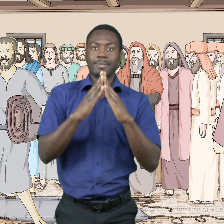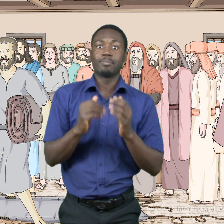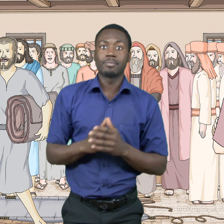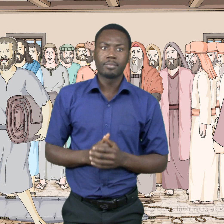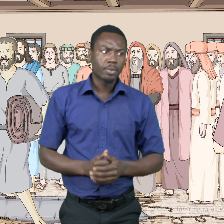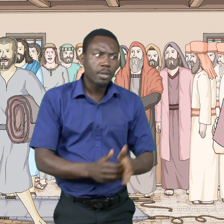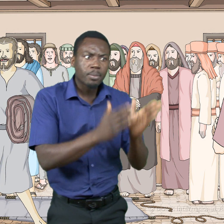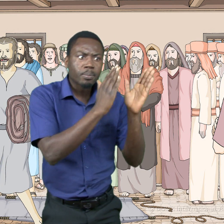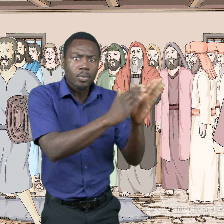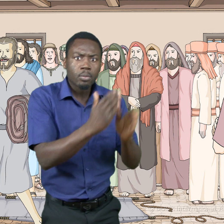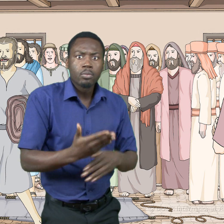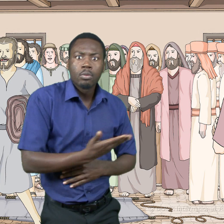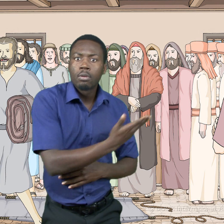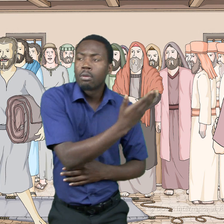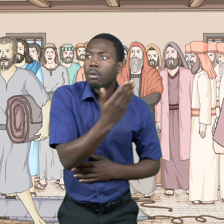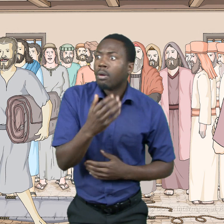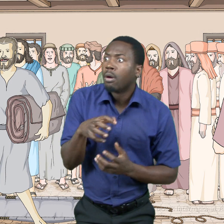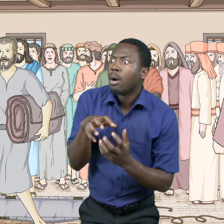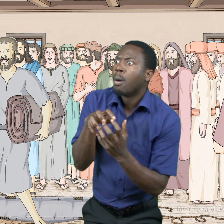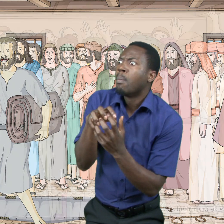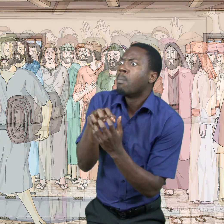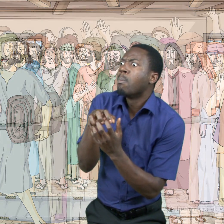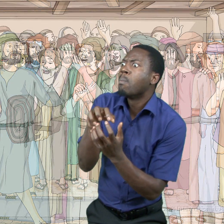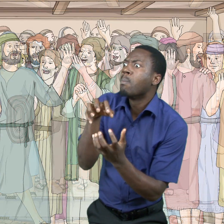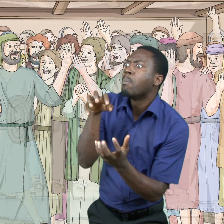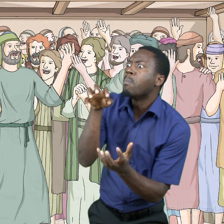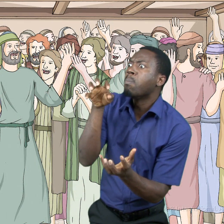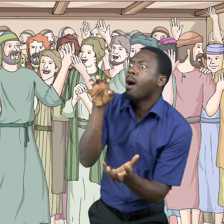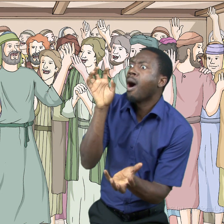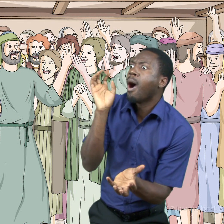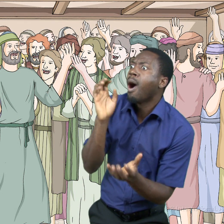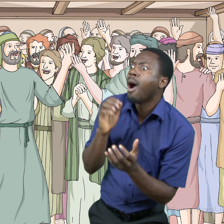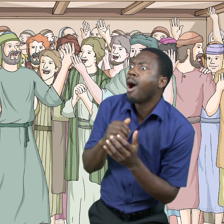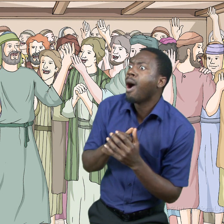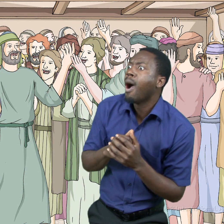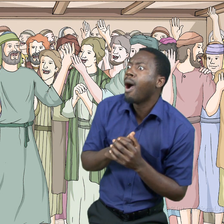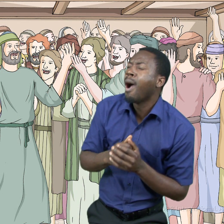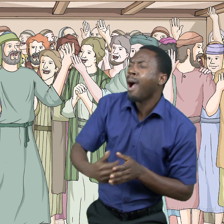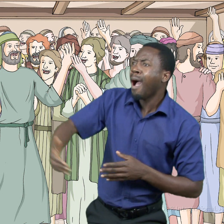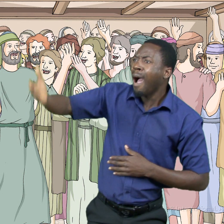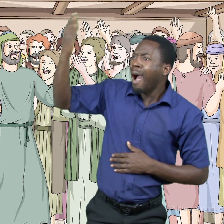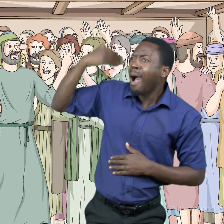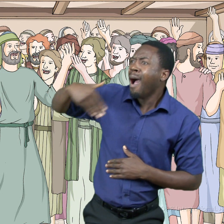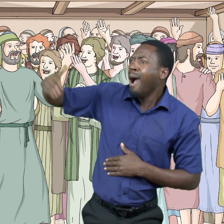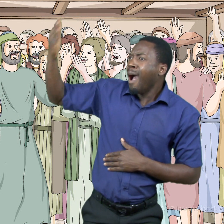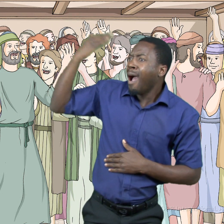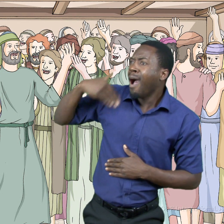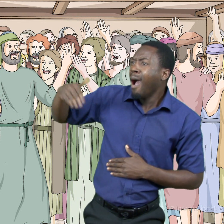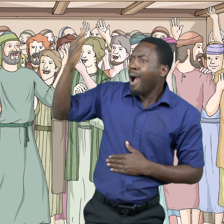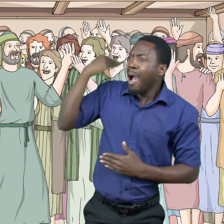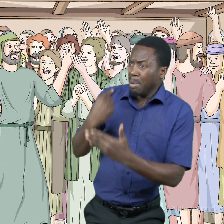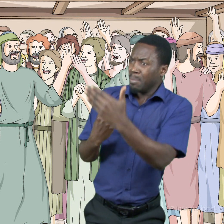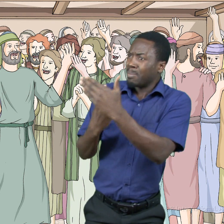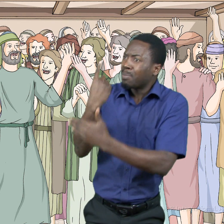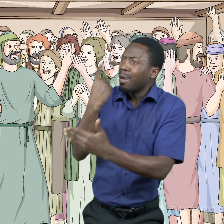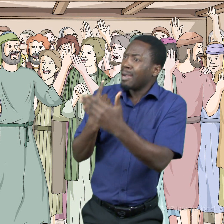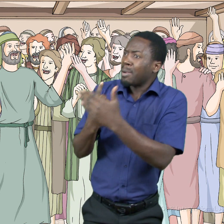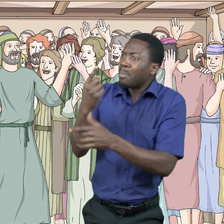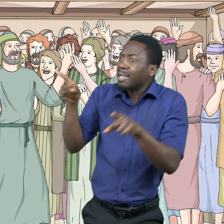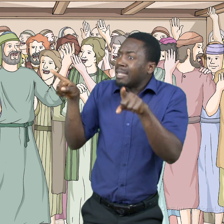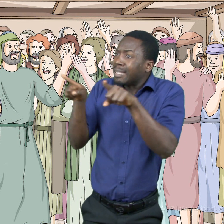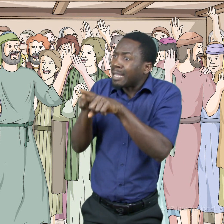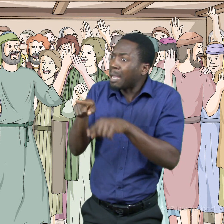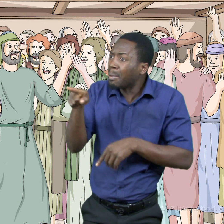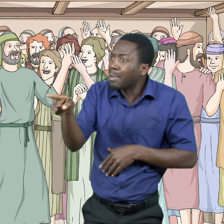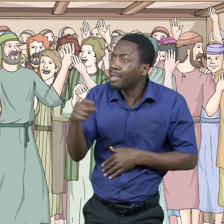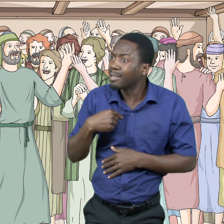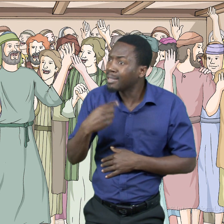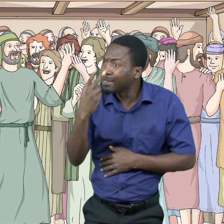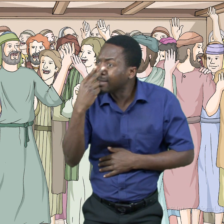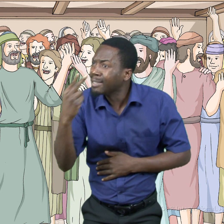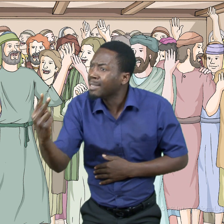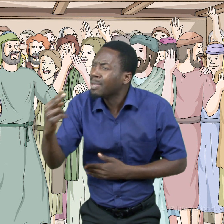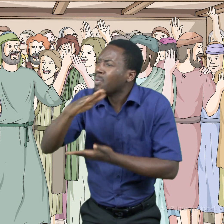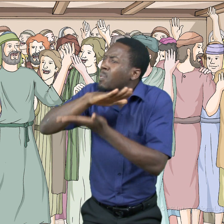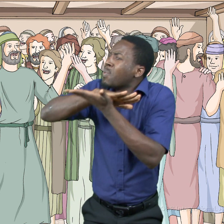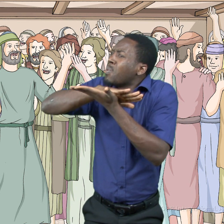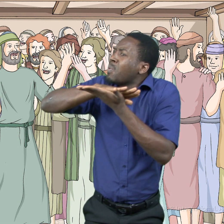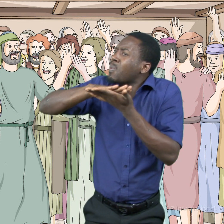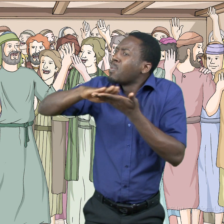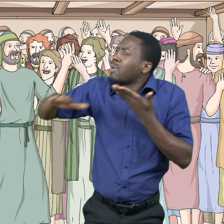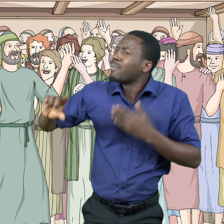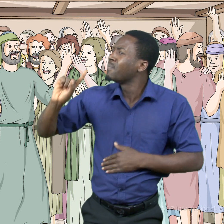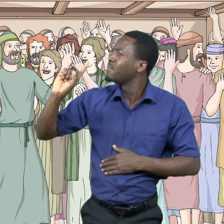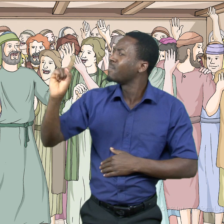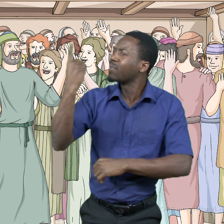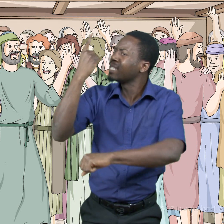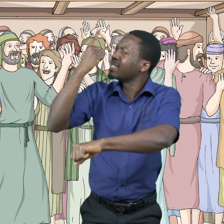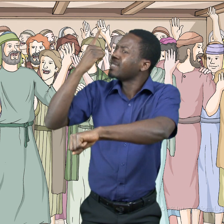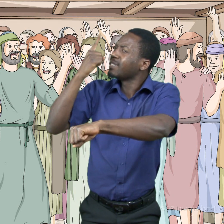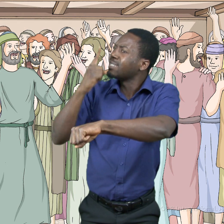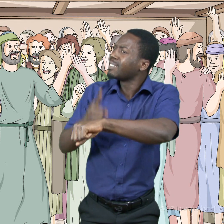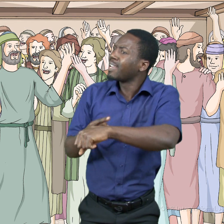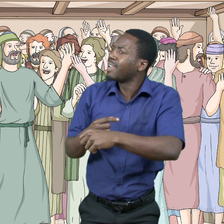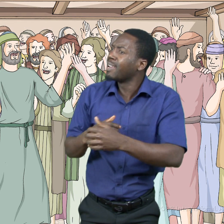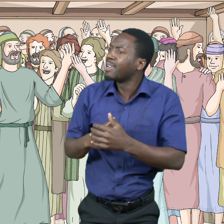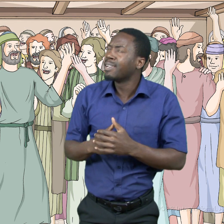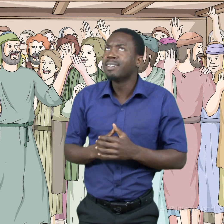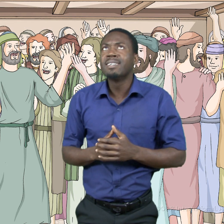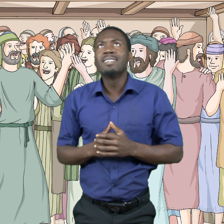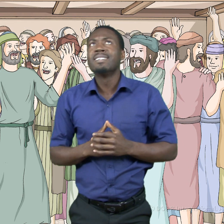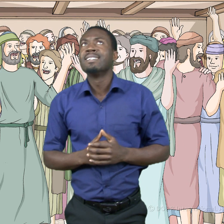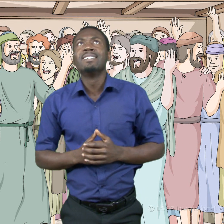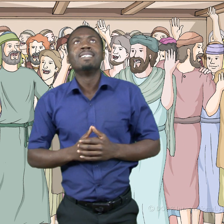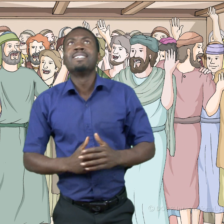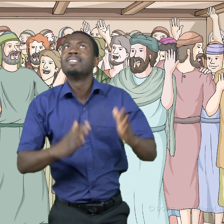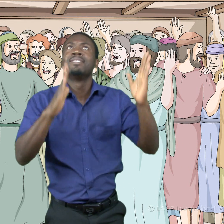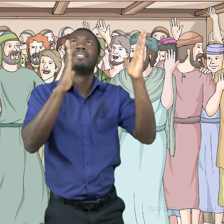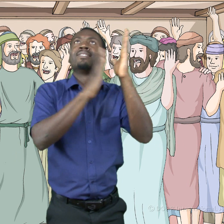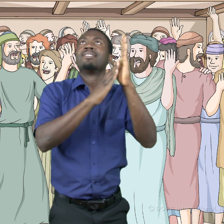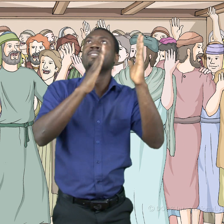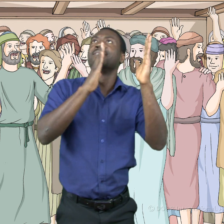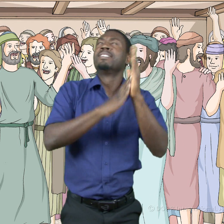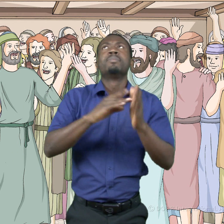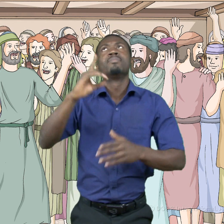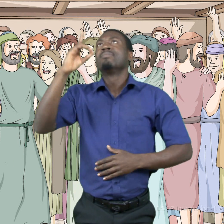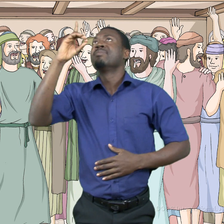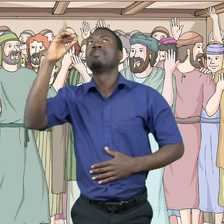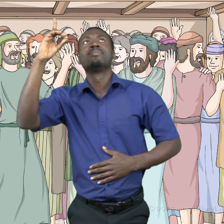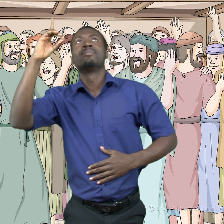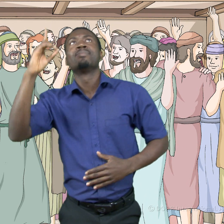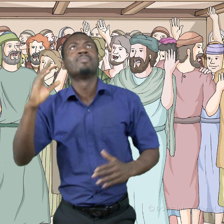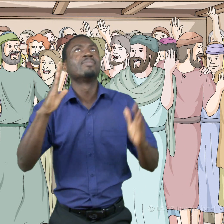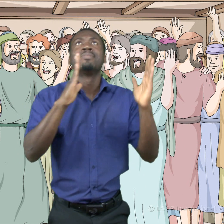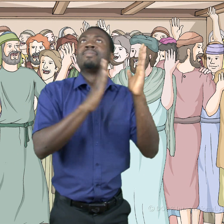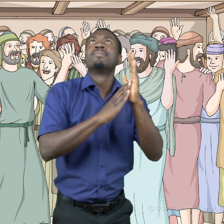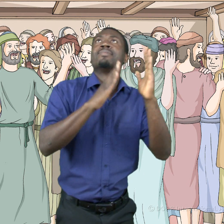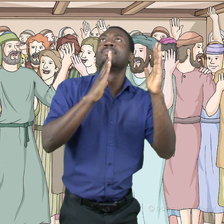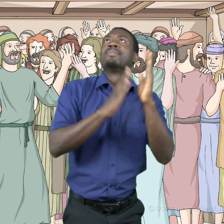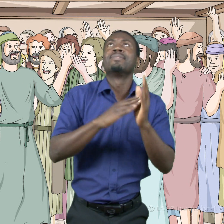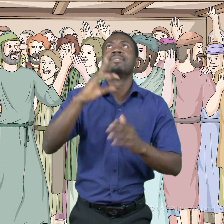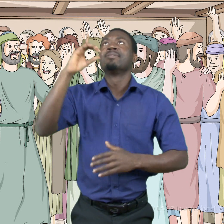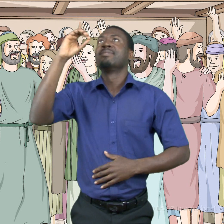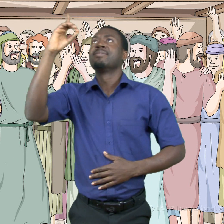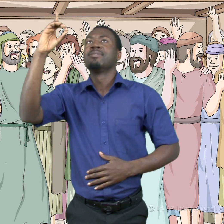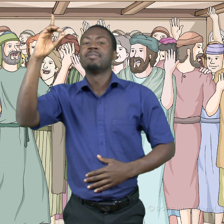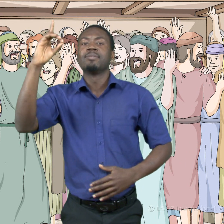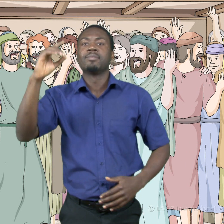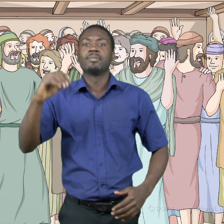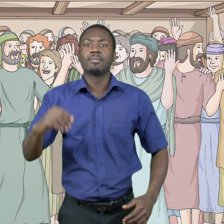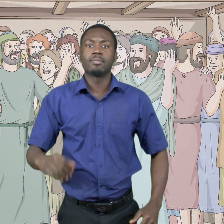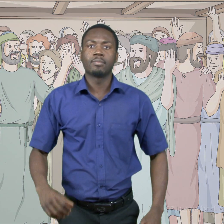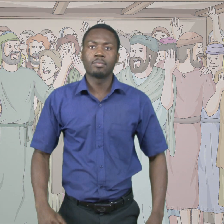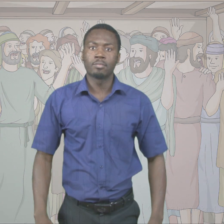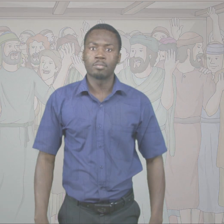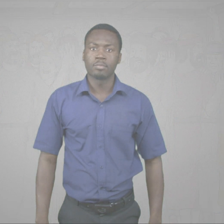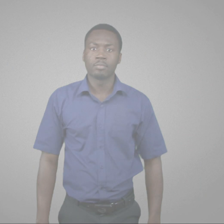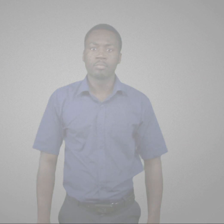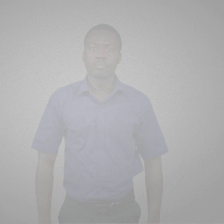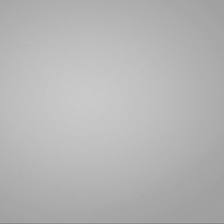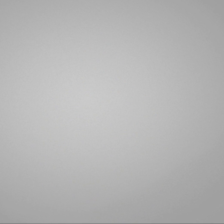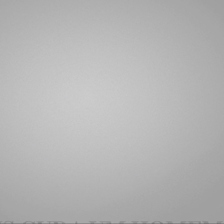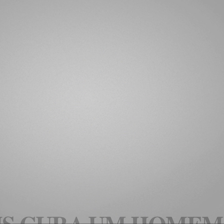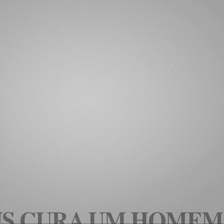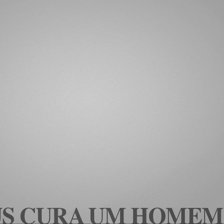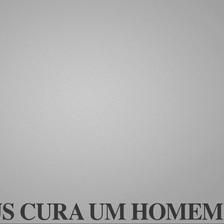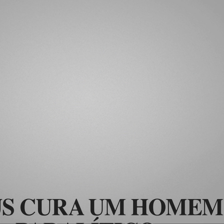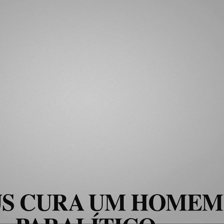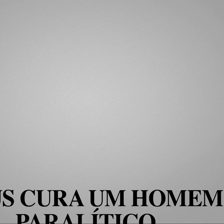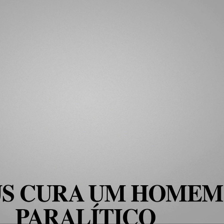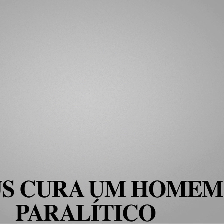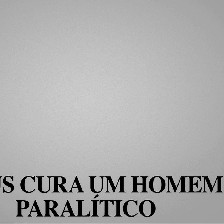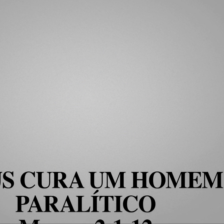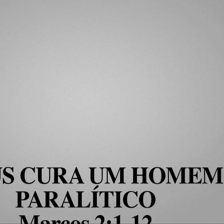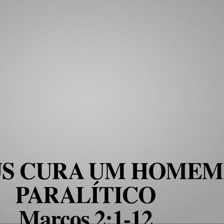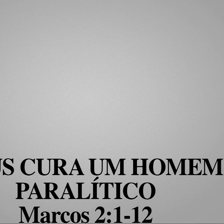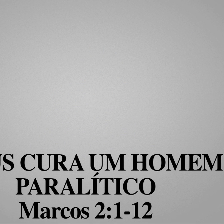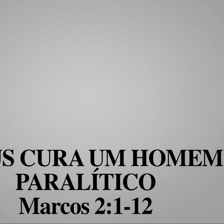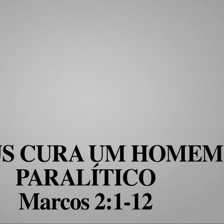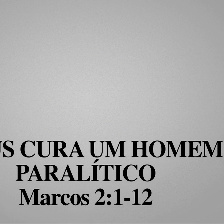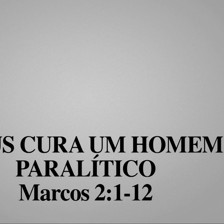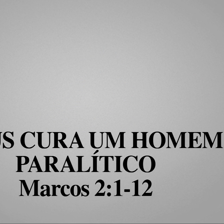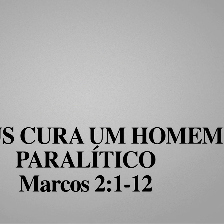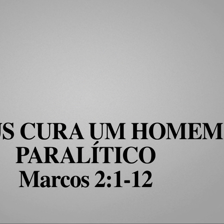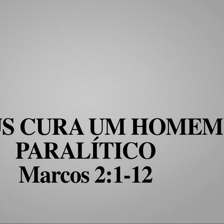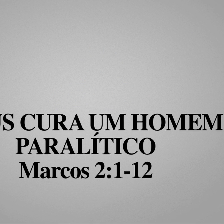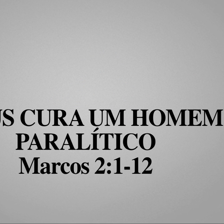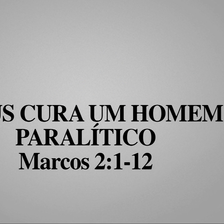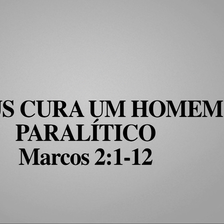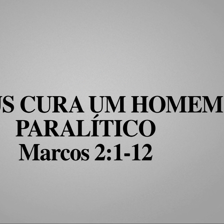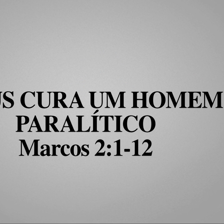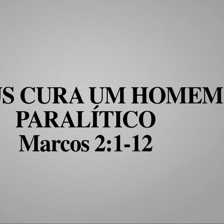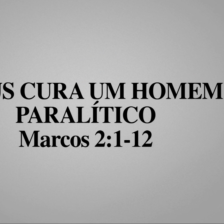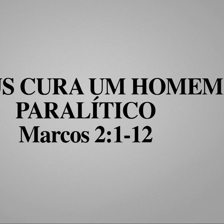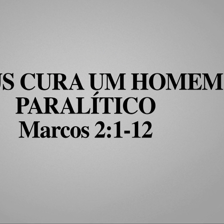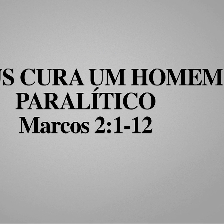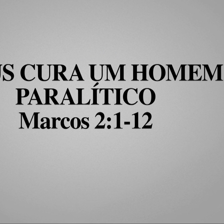As a result, they were all astounded and glorified God, saying, “We have never seen anything like this!”